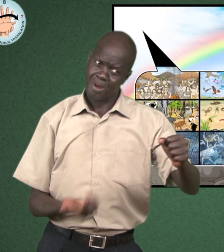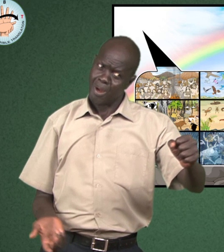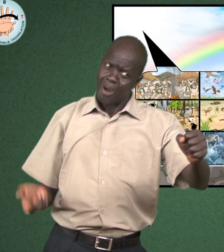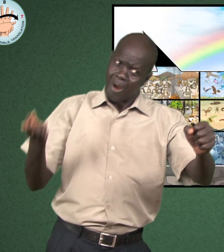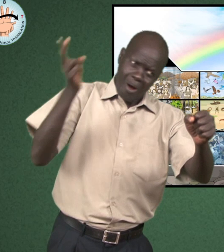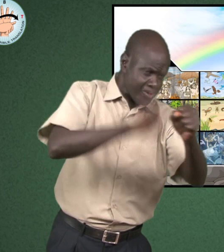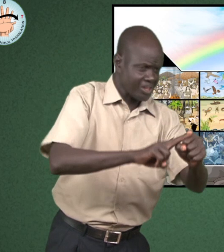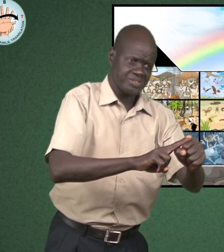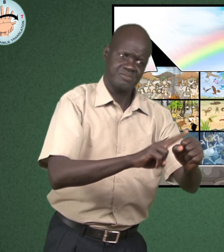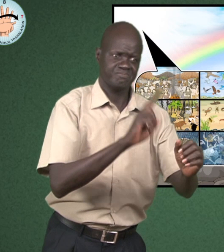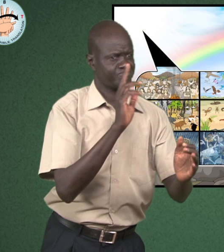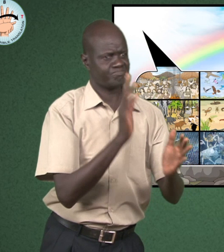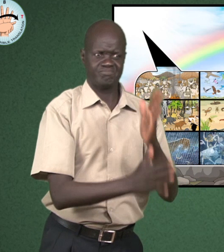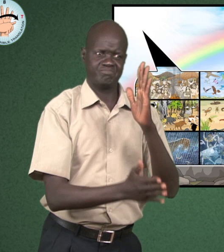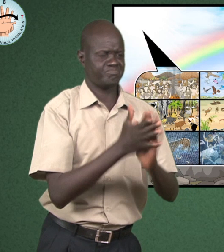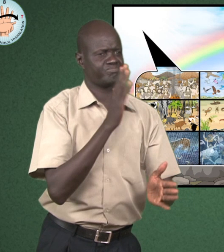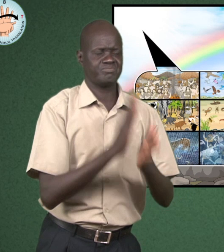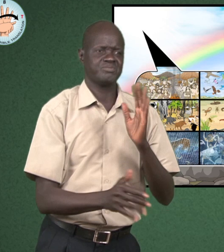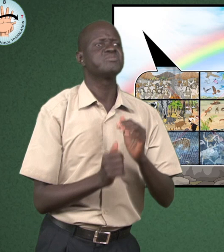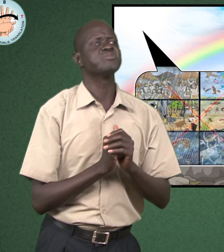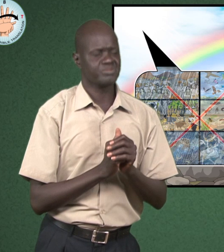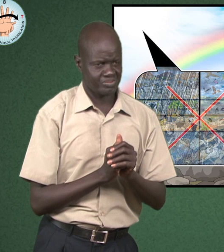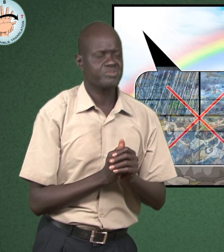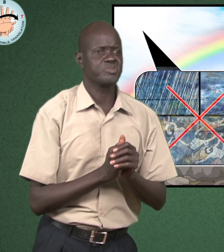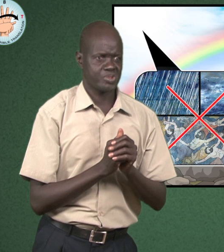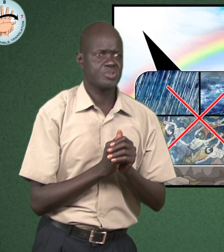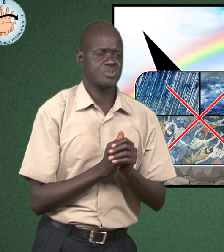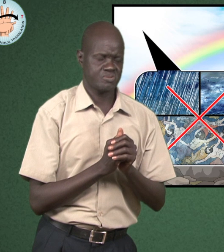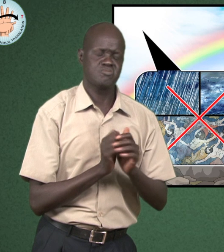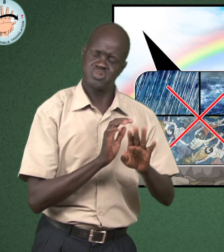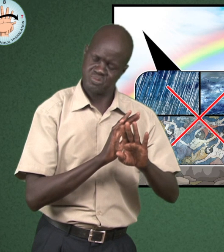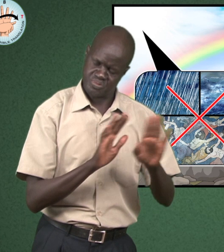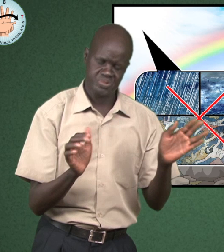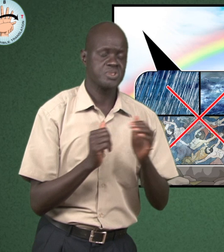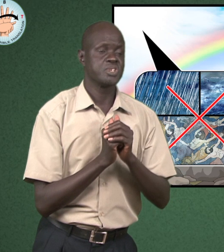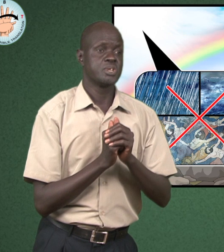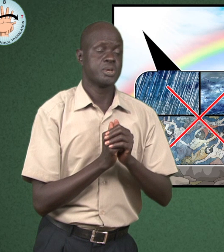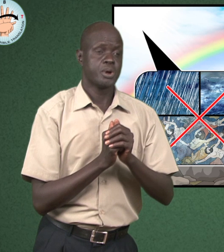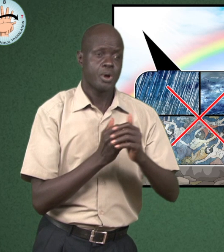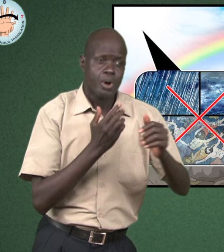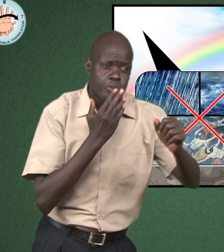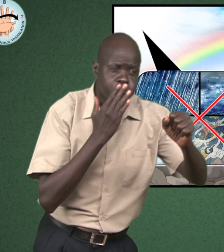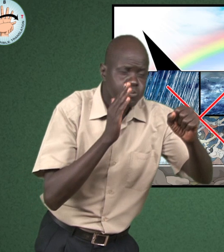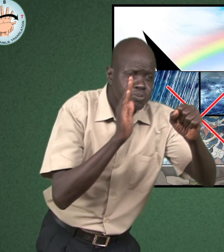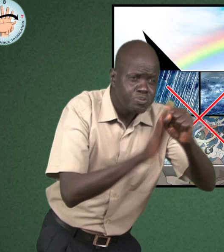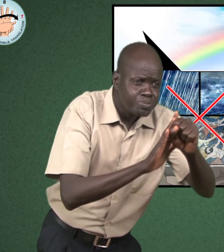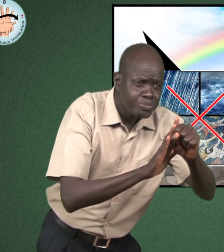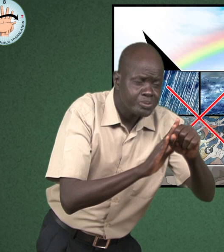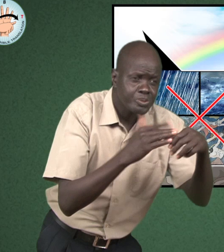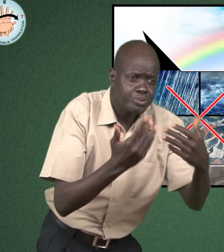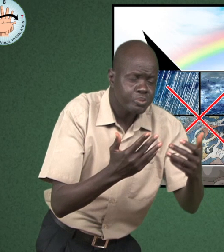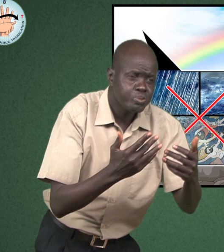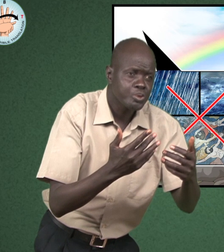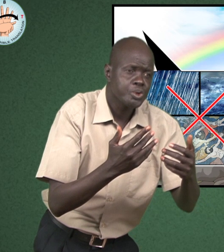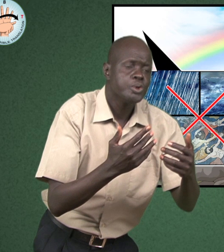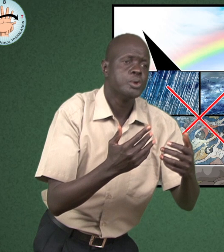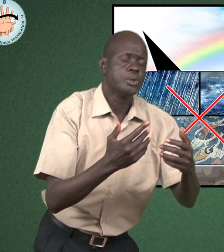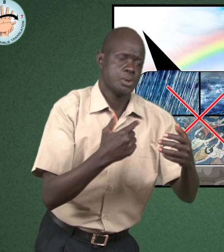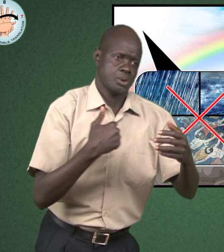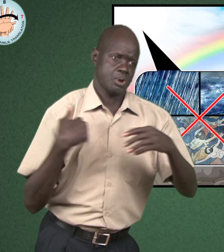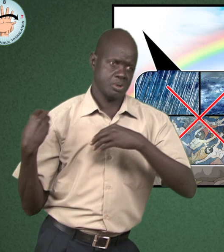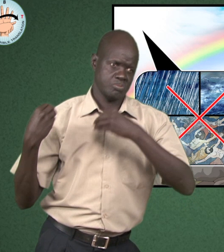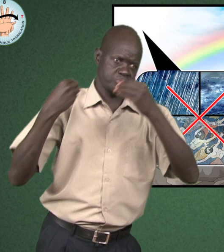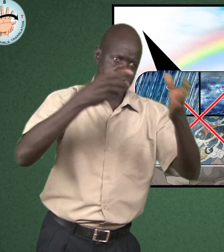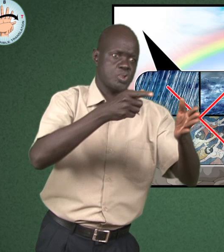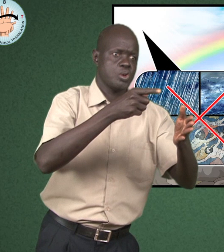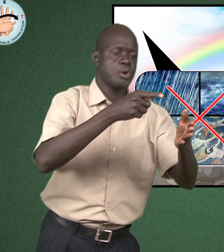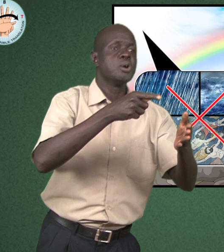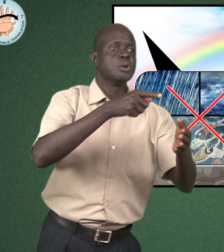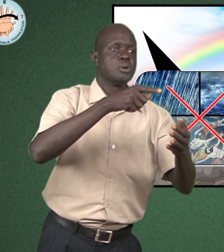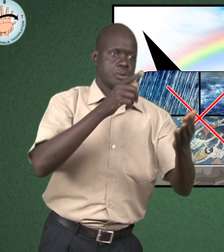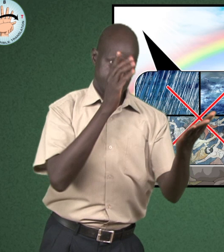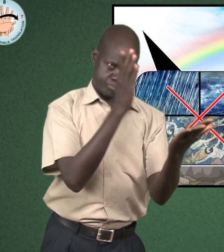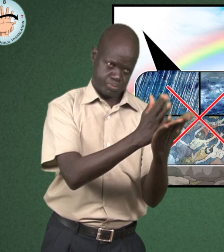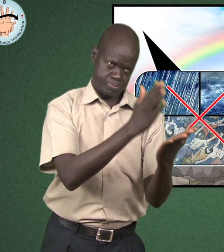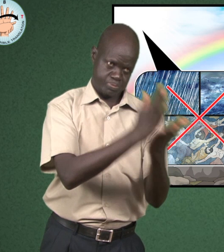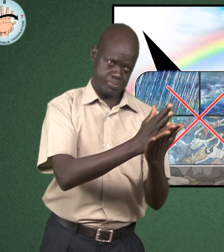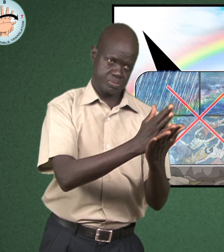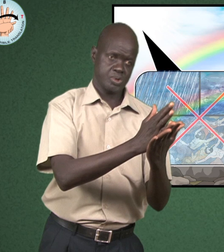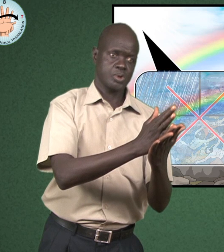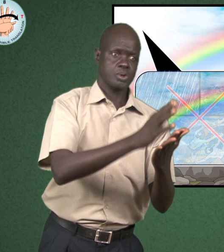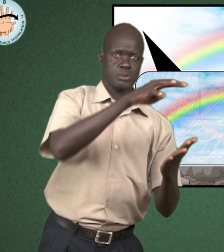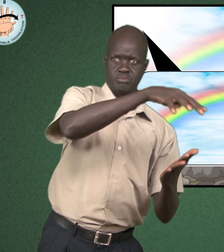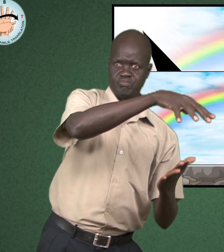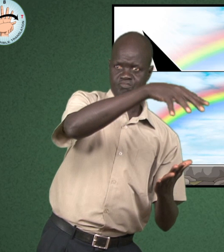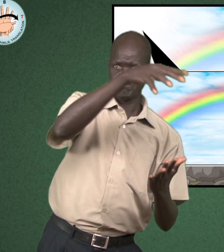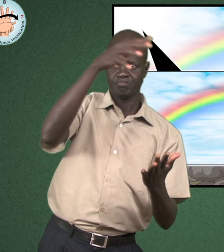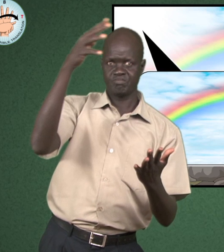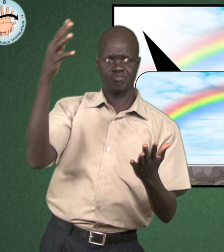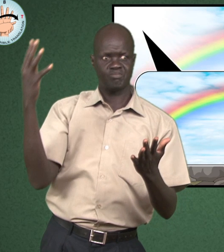And I establish My covenant with you: Never again will all life be cut off by the waters of a flood; never again will there be a flood to destroy the earth.”